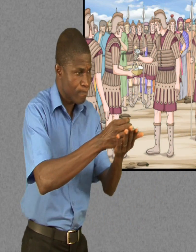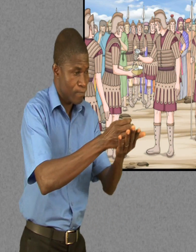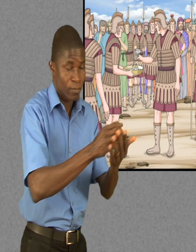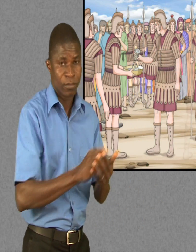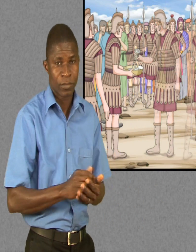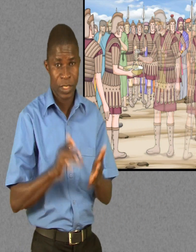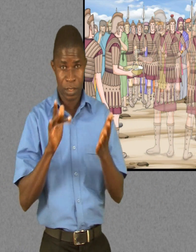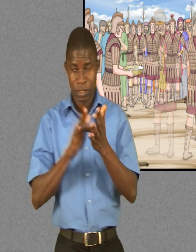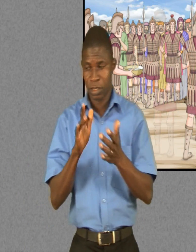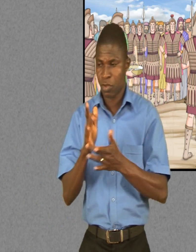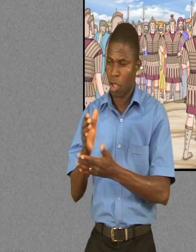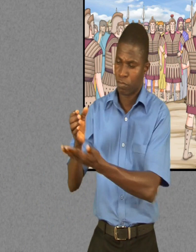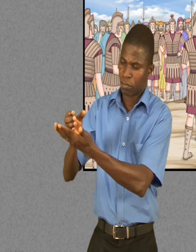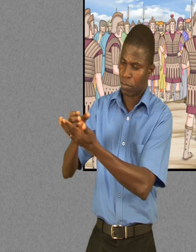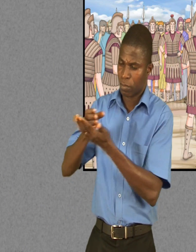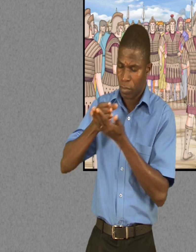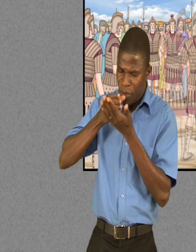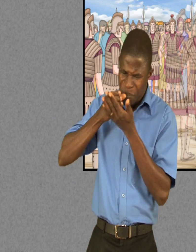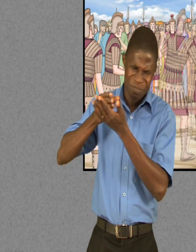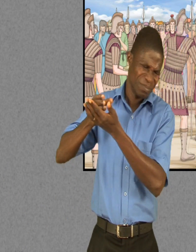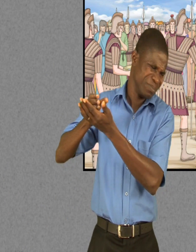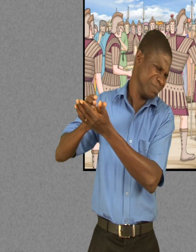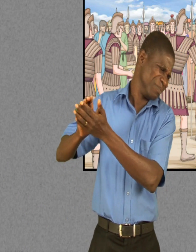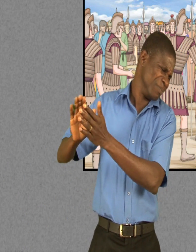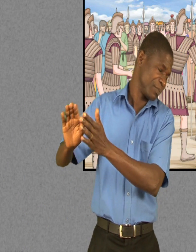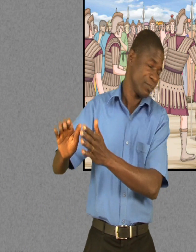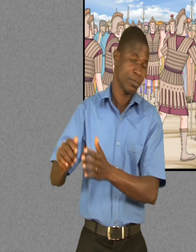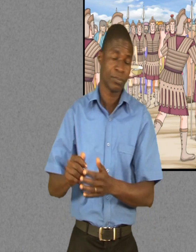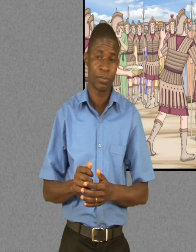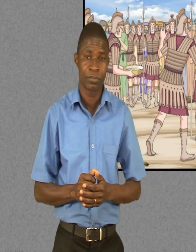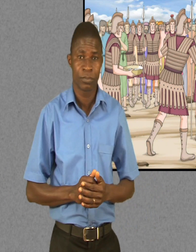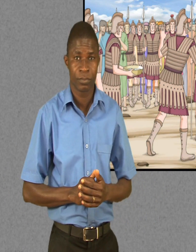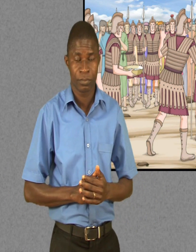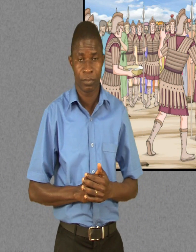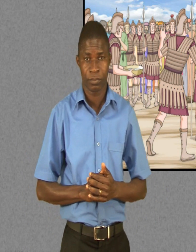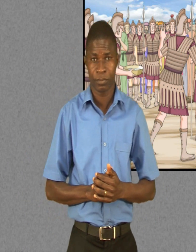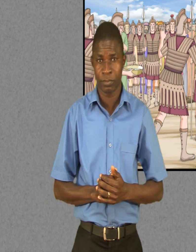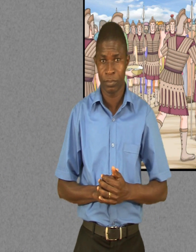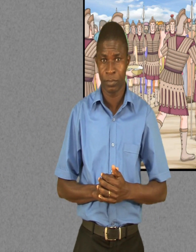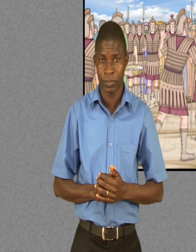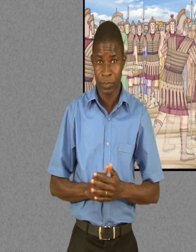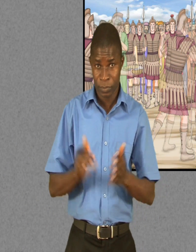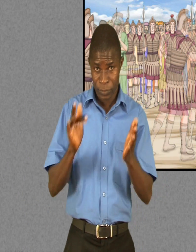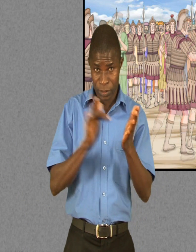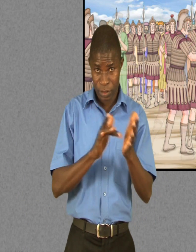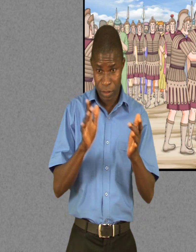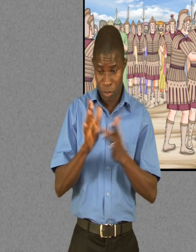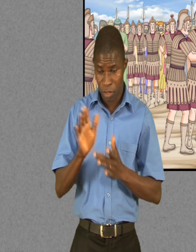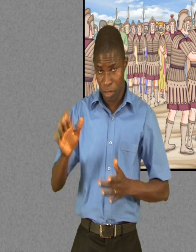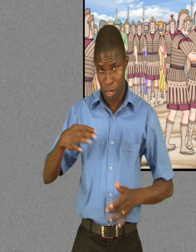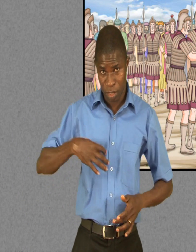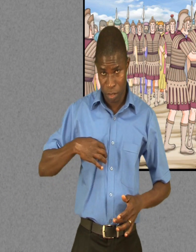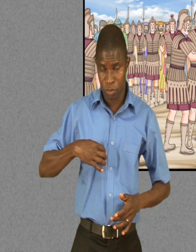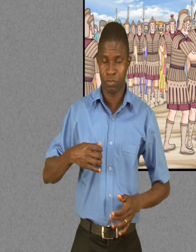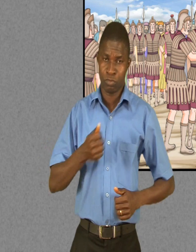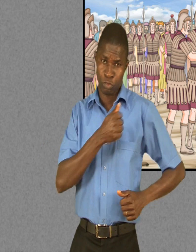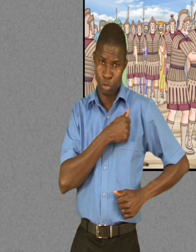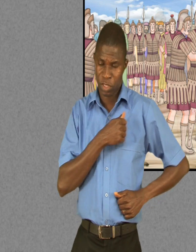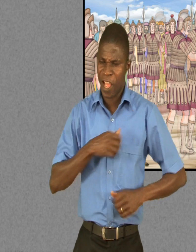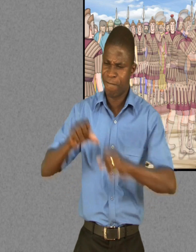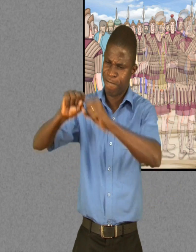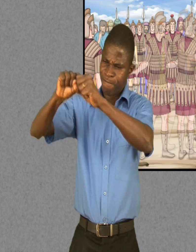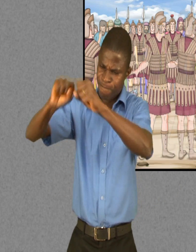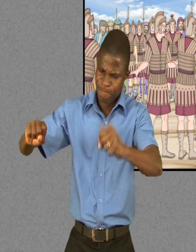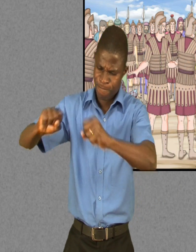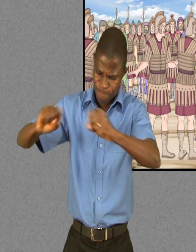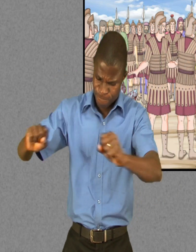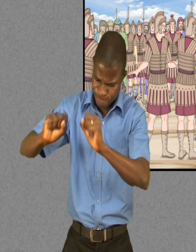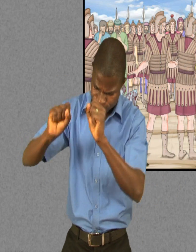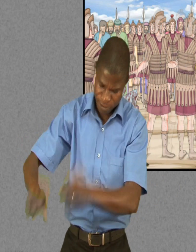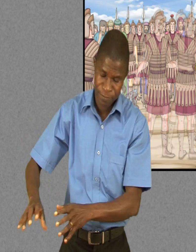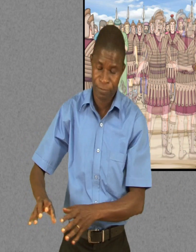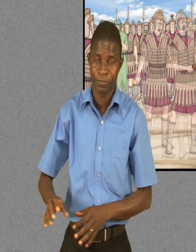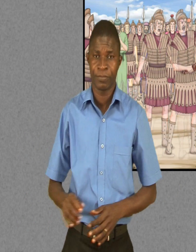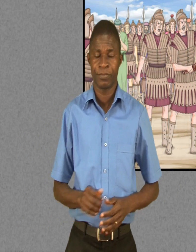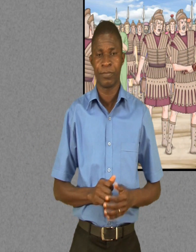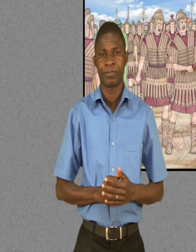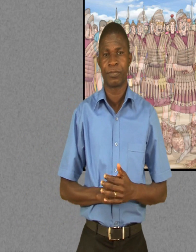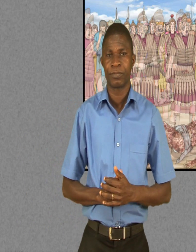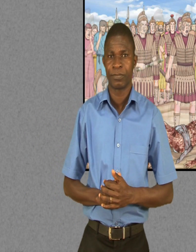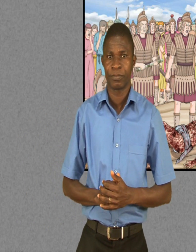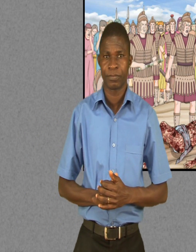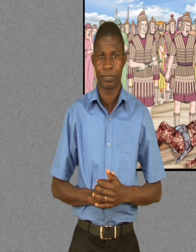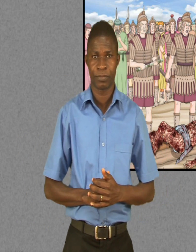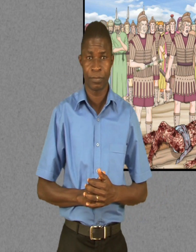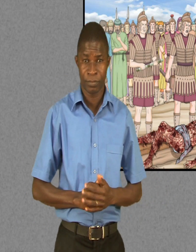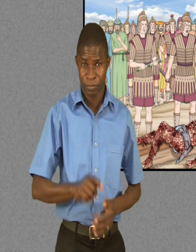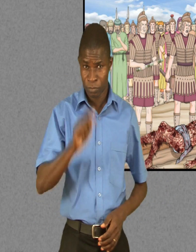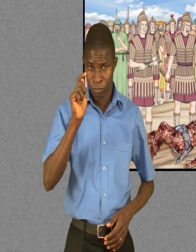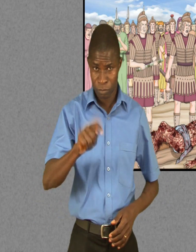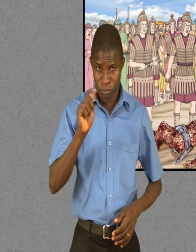but after tasting it, He refused to drink it.